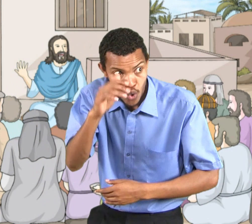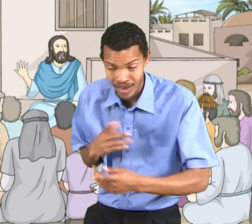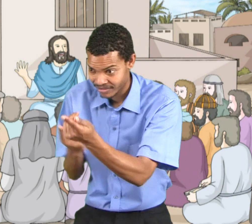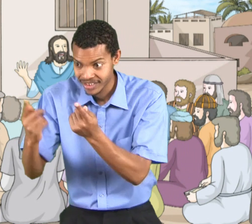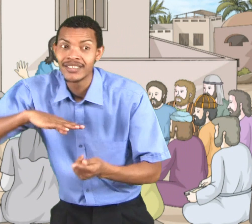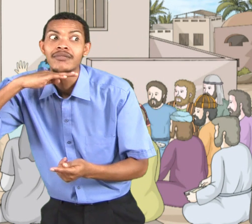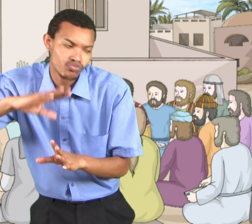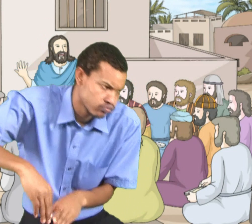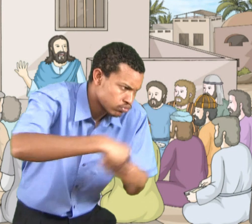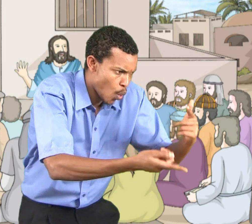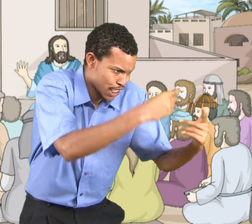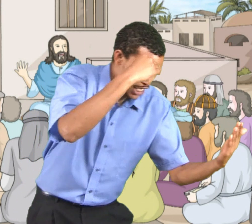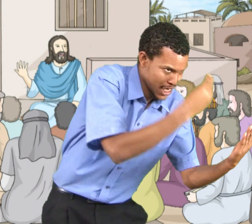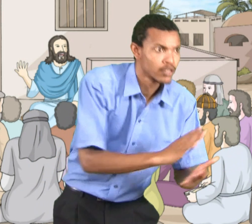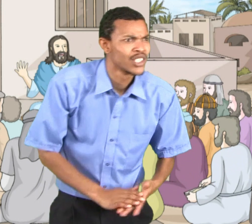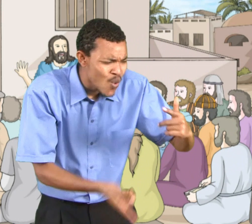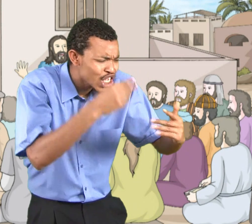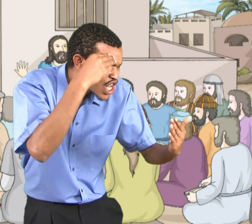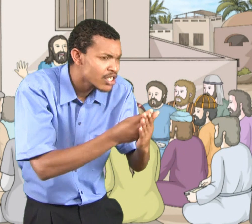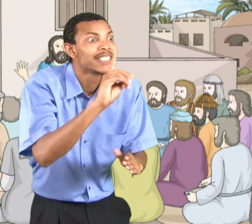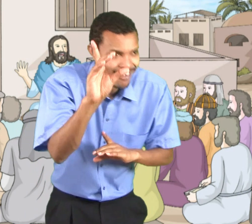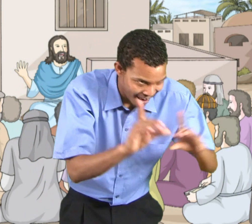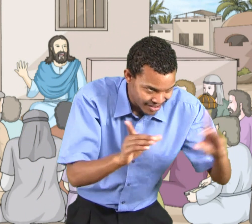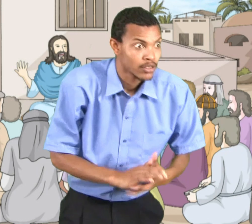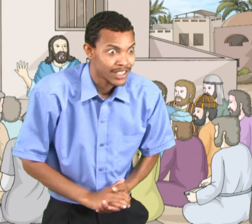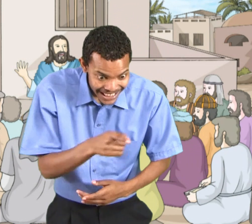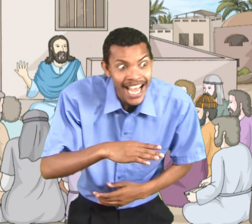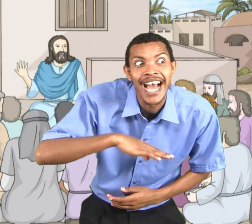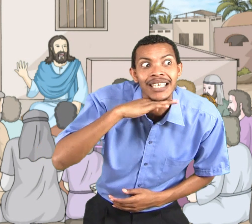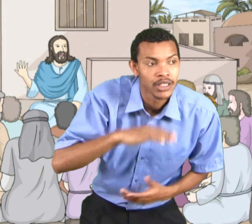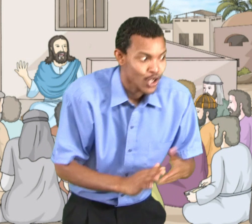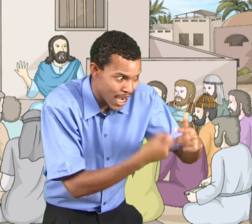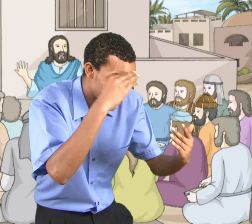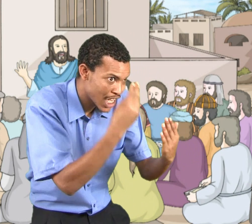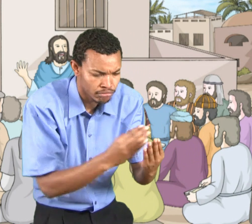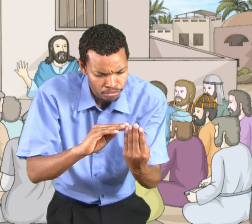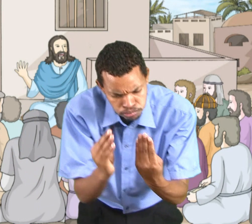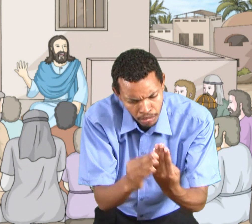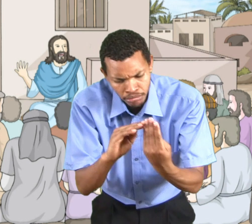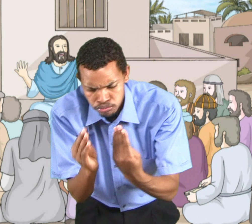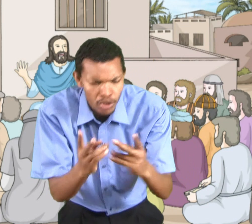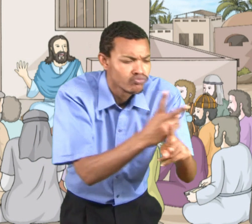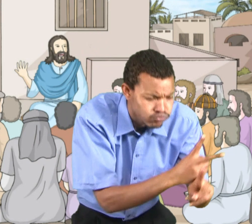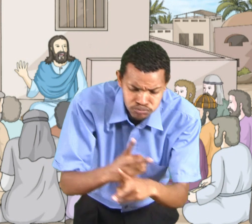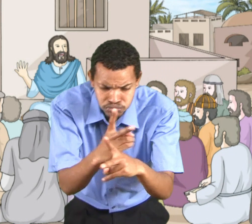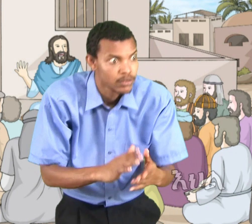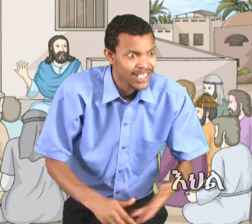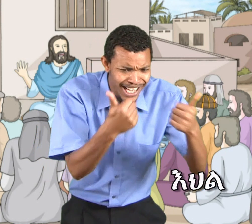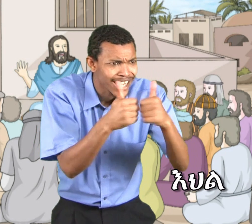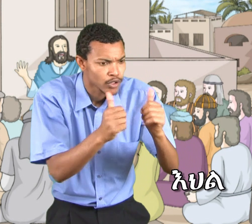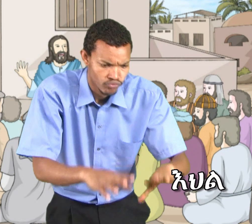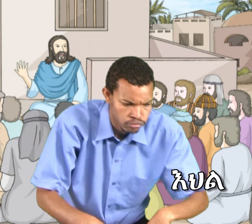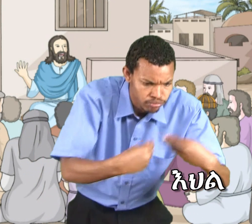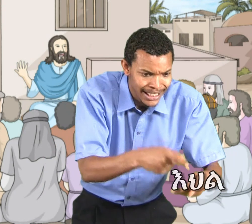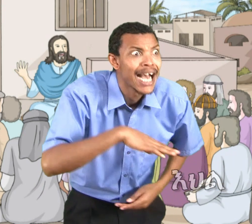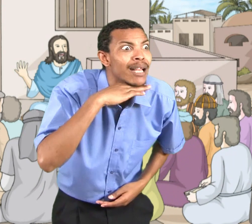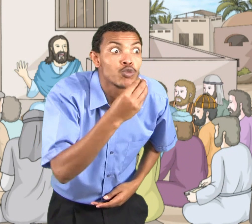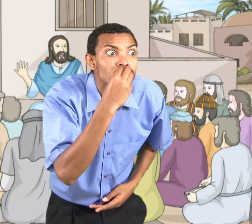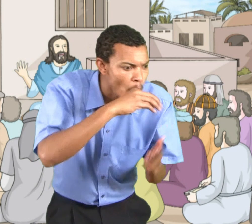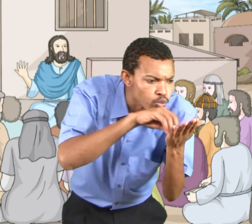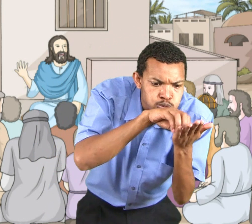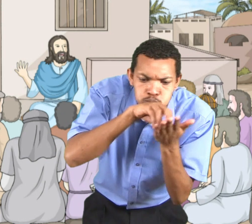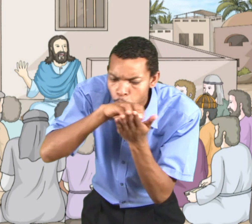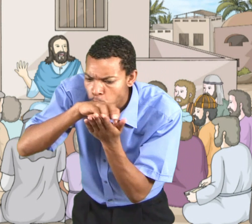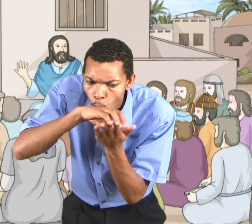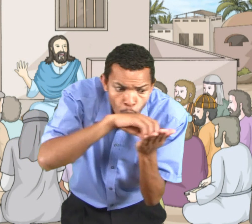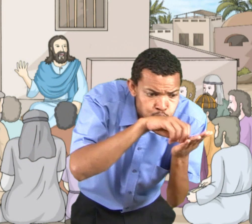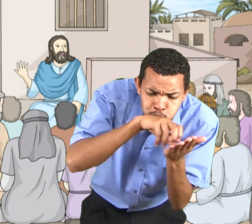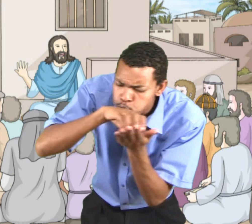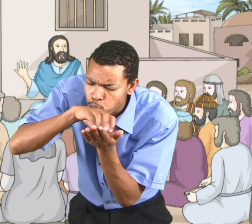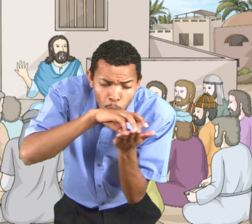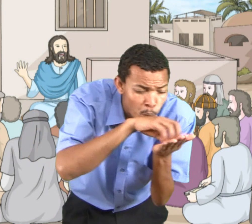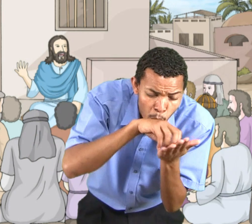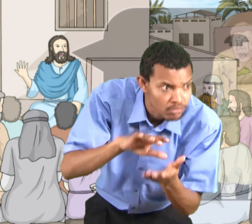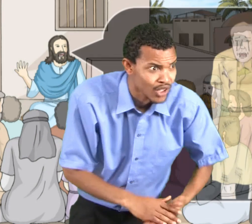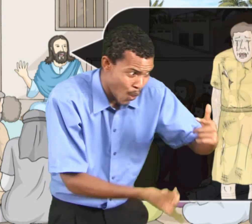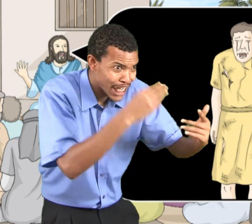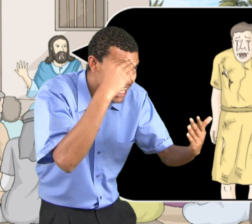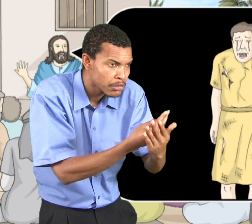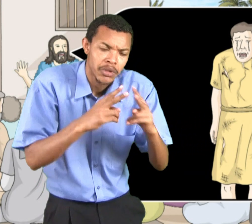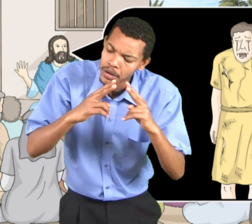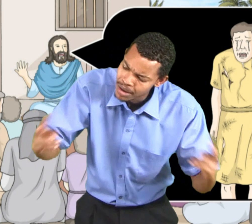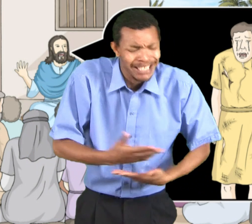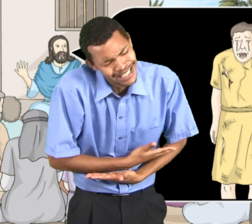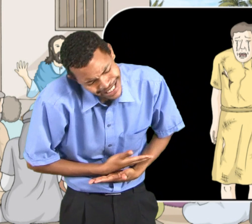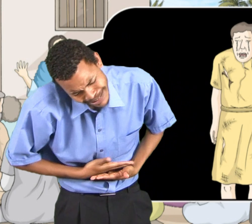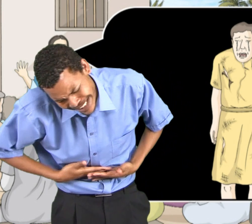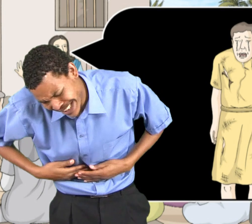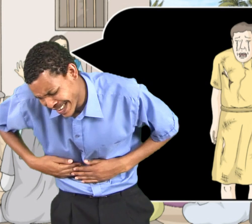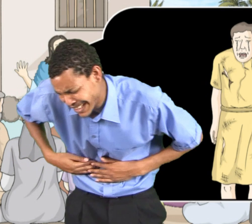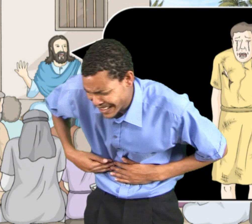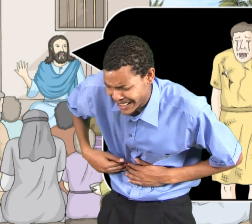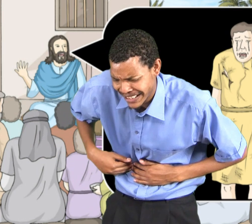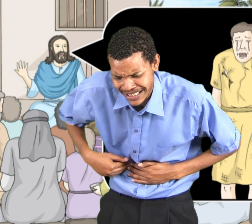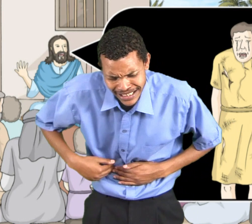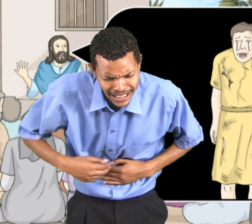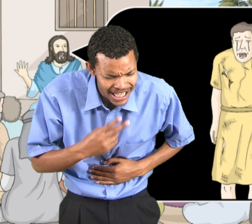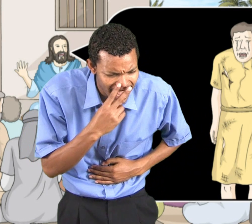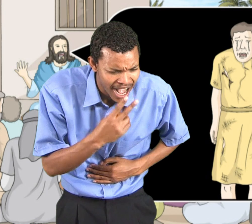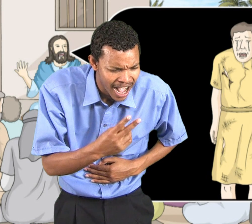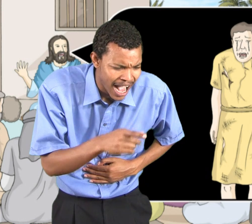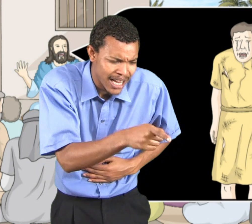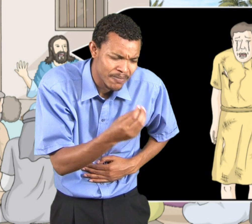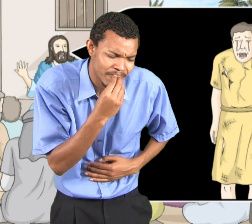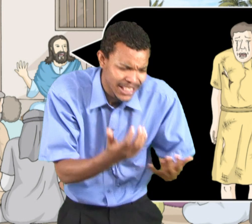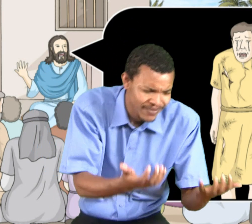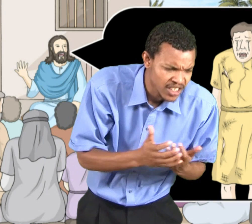So he went and hired himself out to a citizen of that country, who sent him into his fields to feed the pigs.